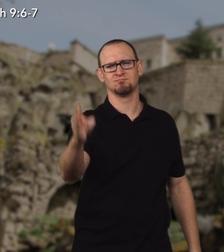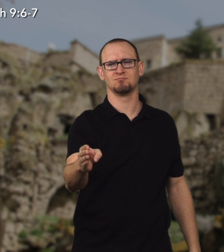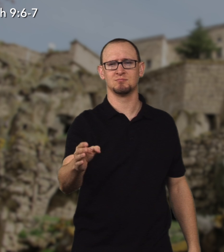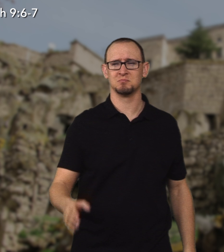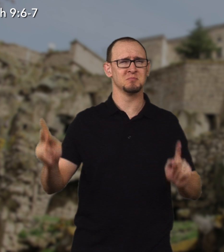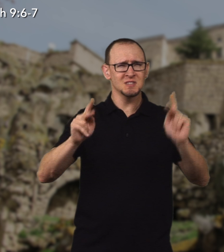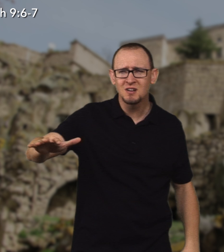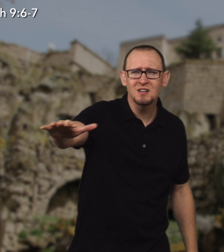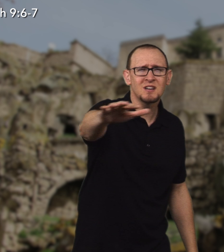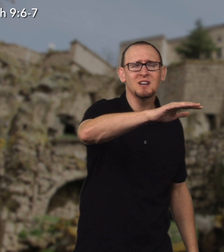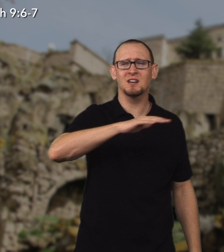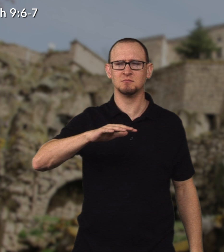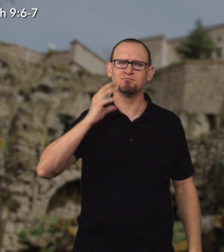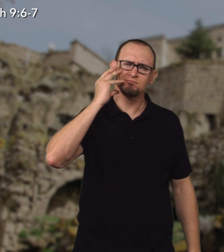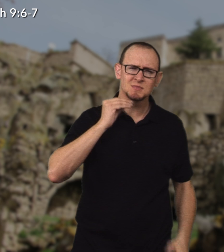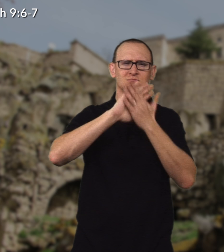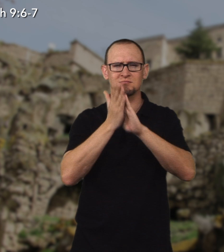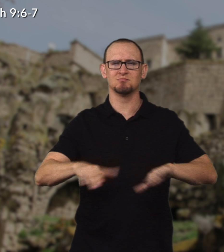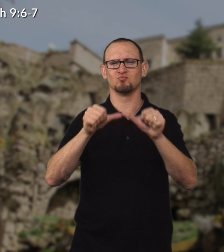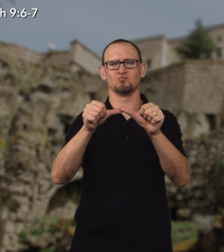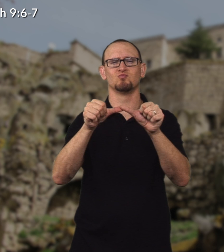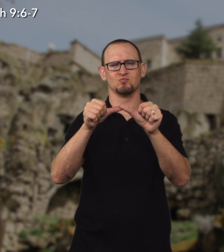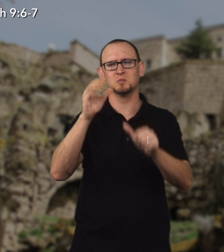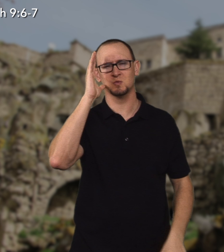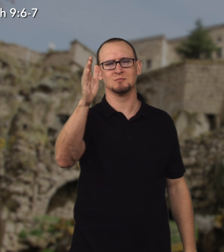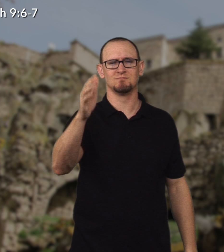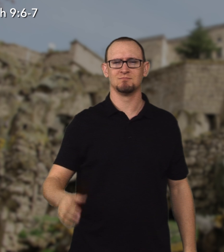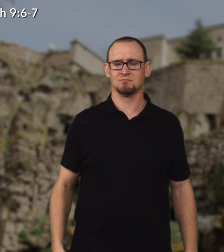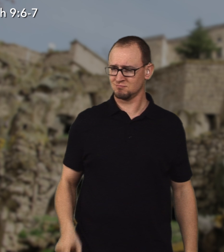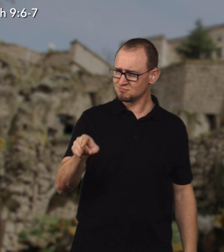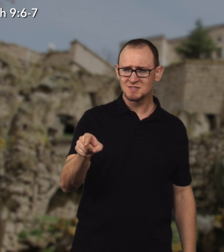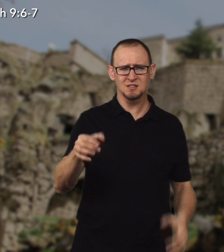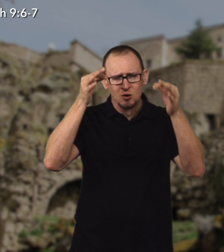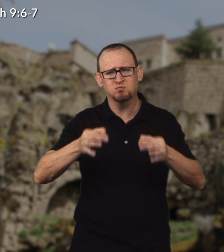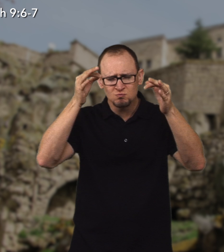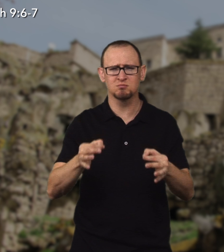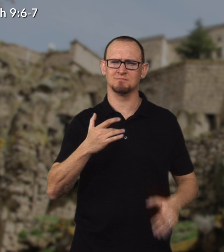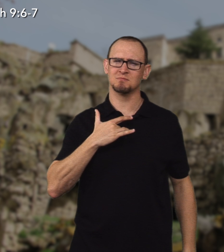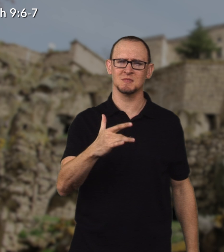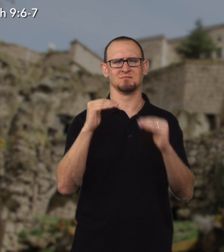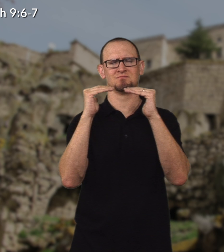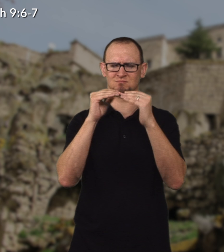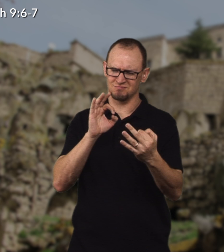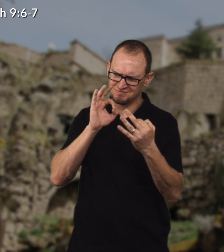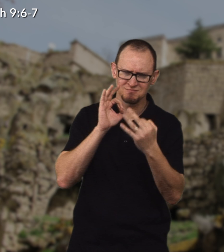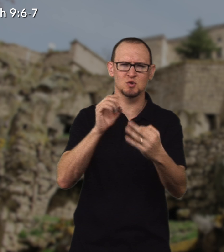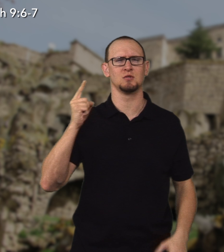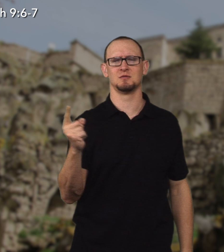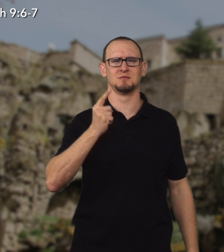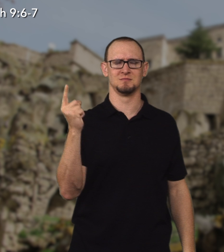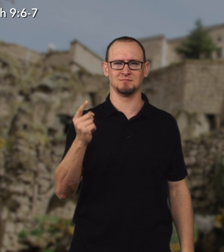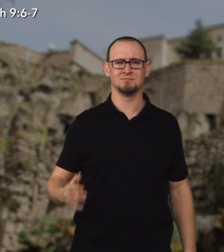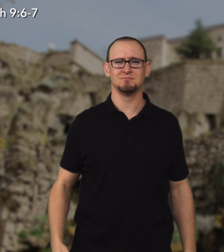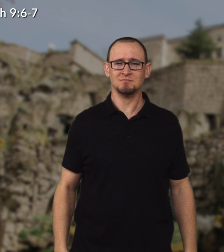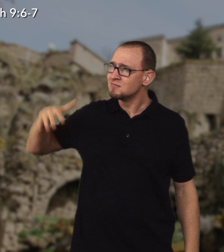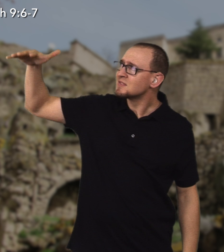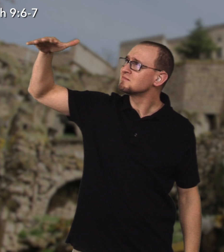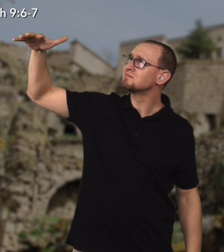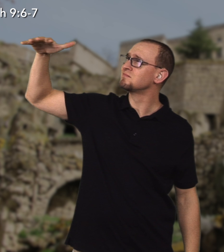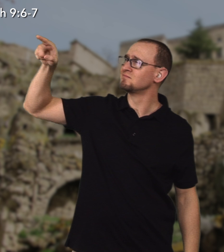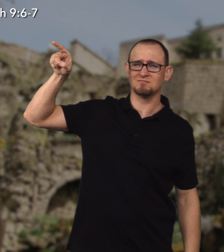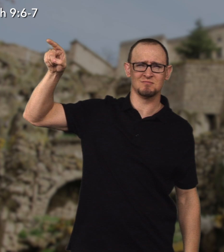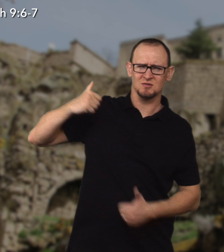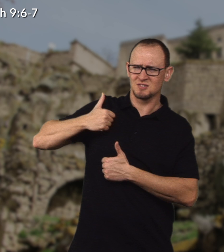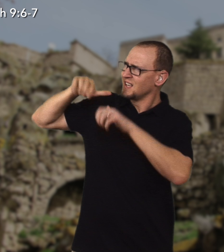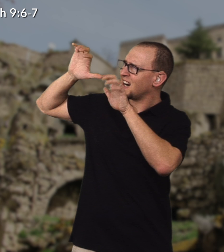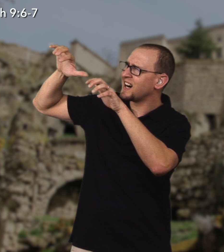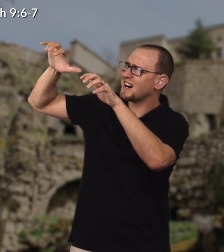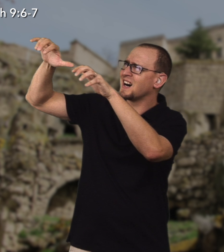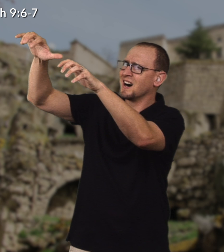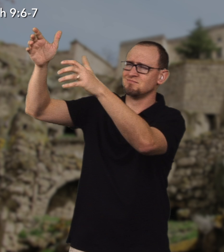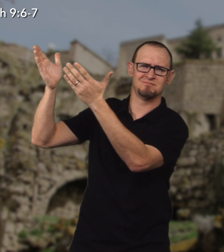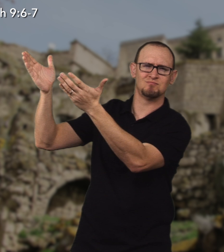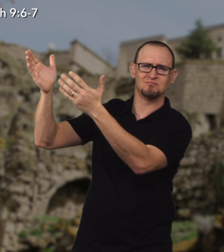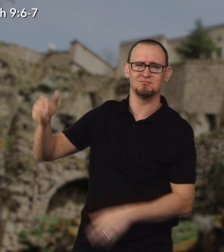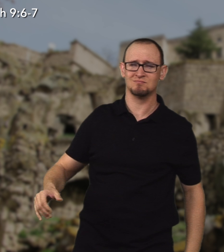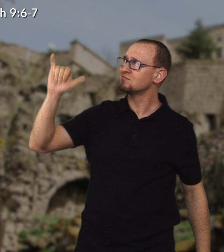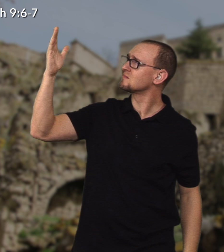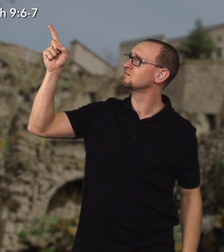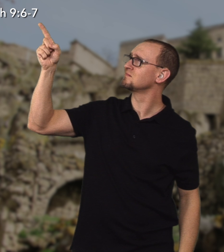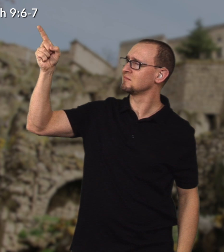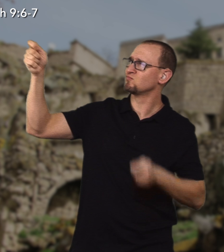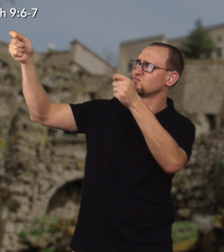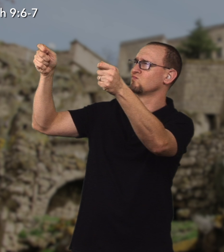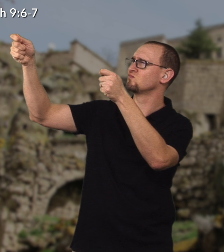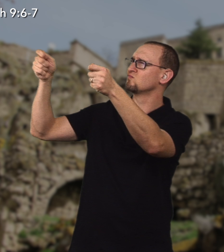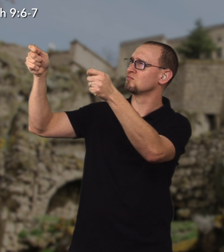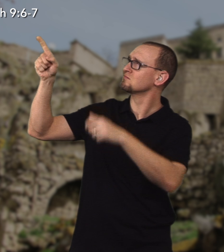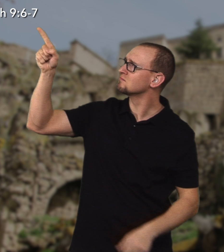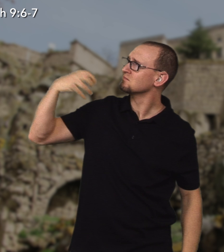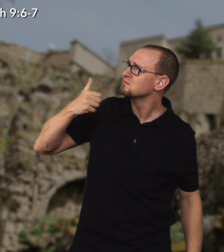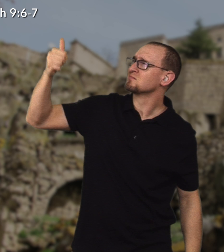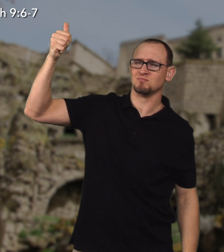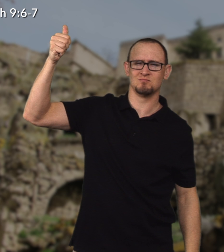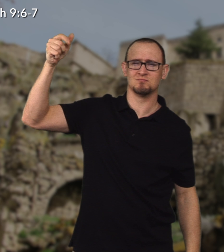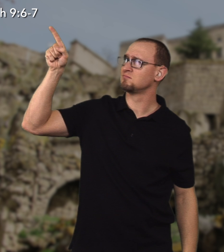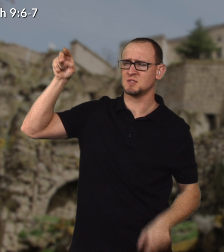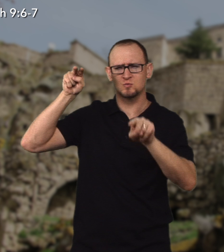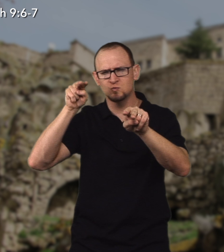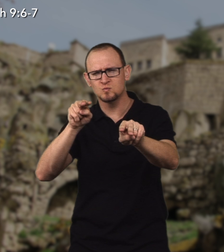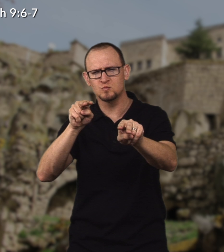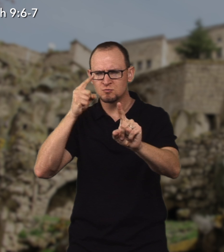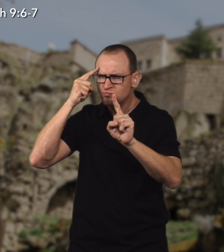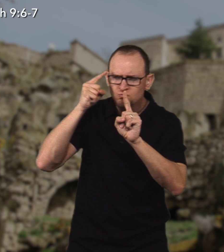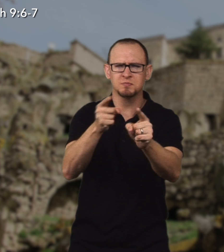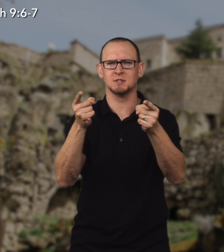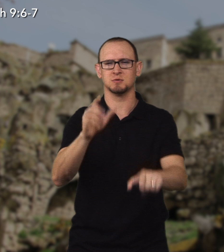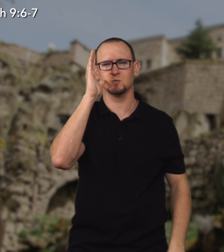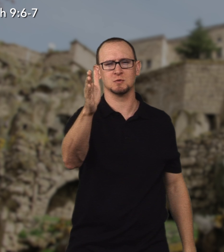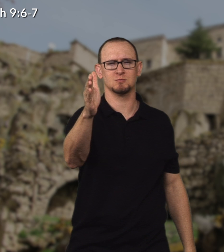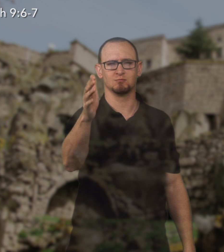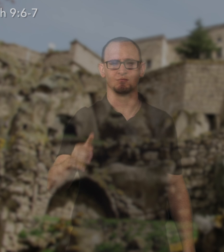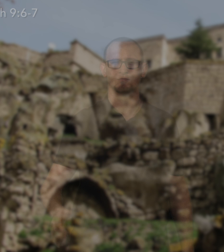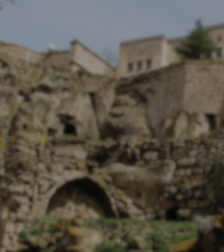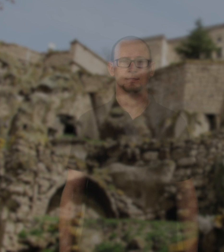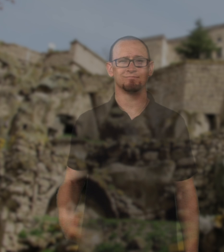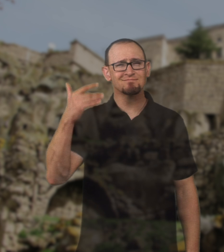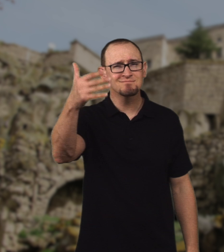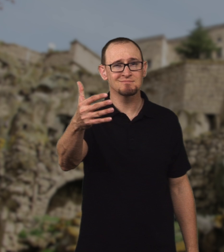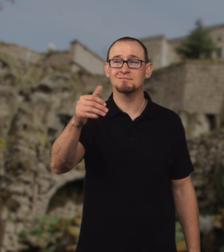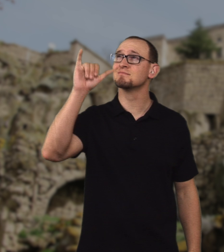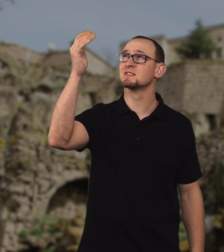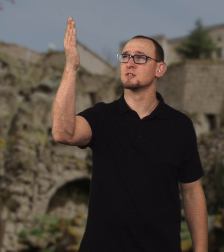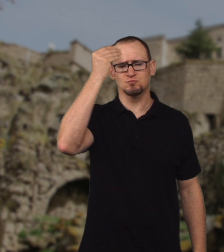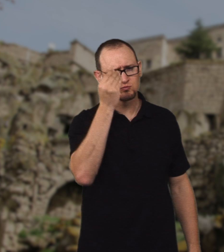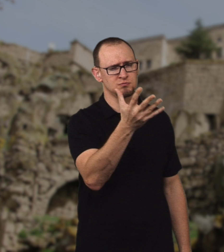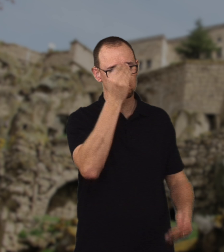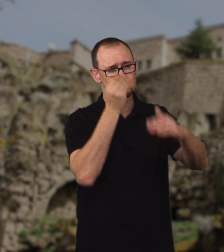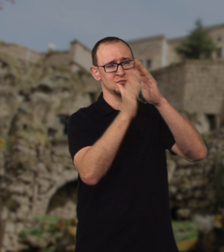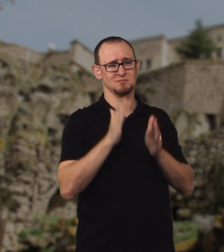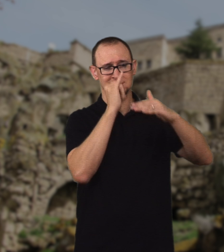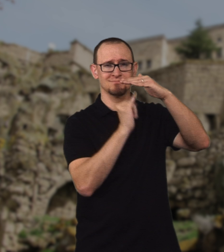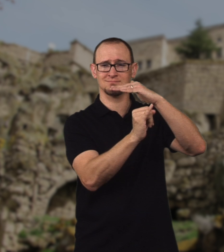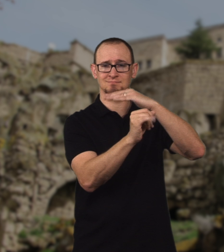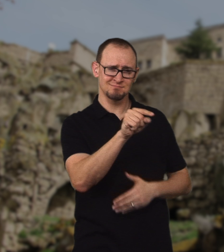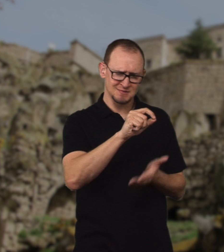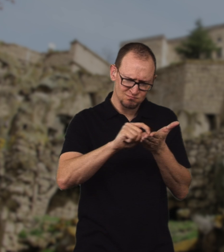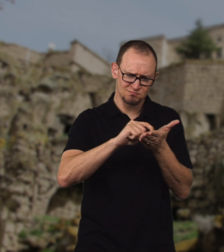He will reign on the throne of David and over his kingdom, to establish and sustain it with justice and righteousness from that time and forevermore.